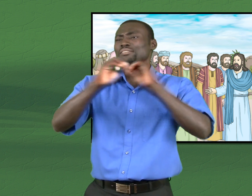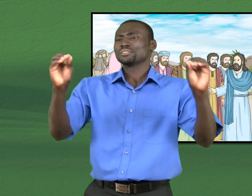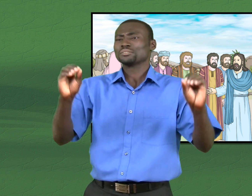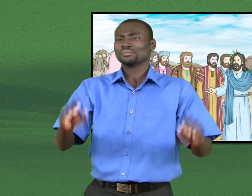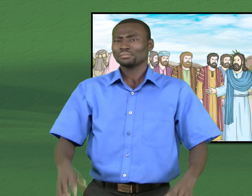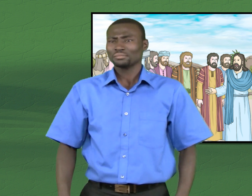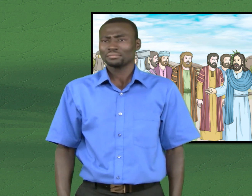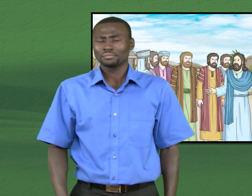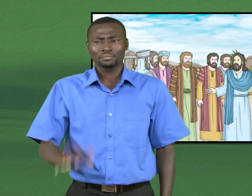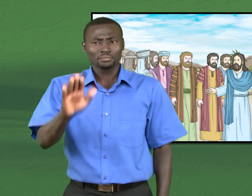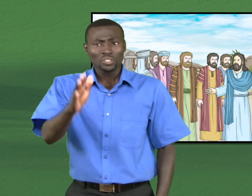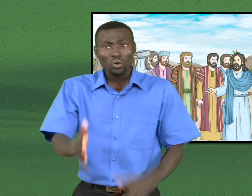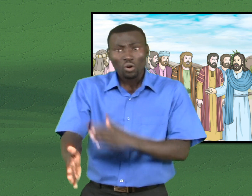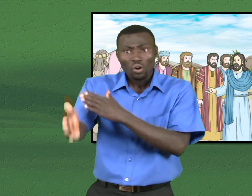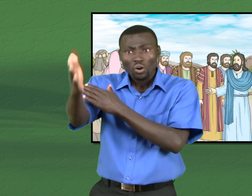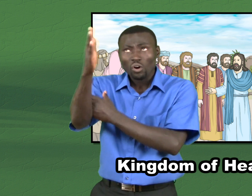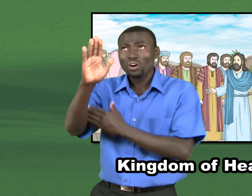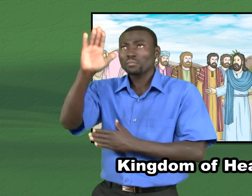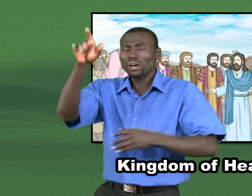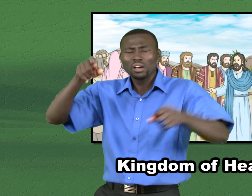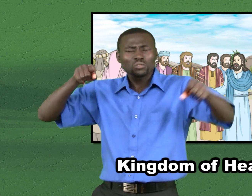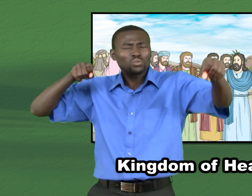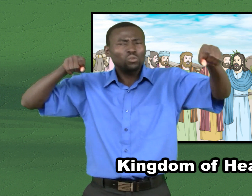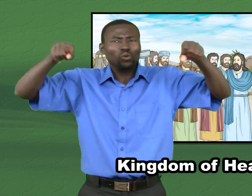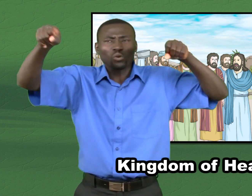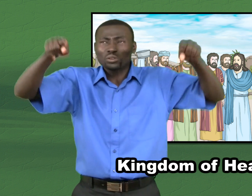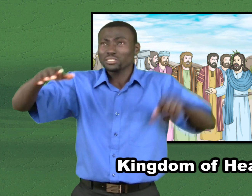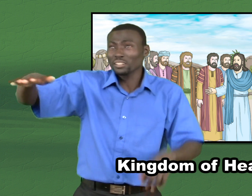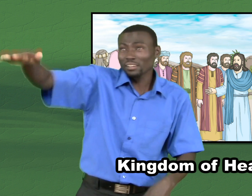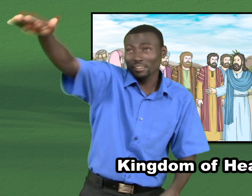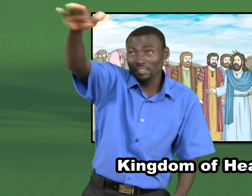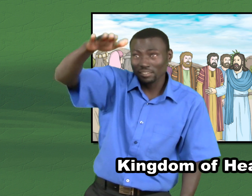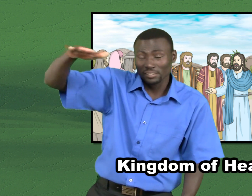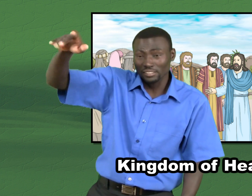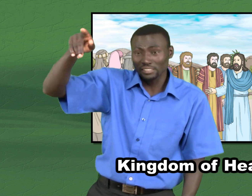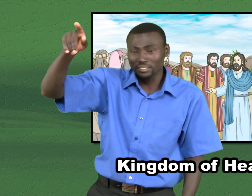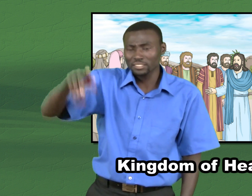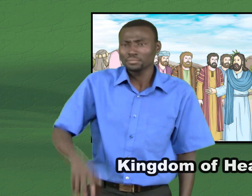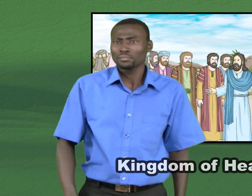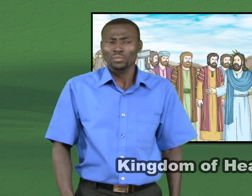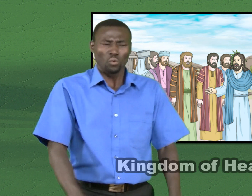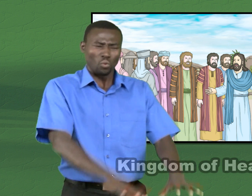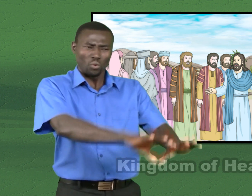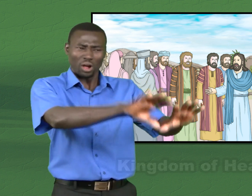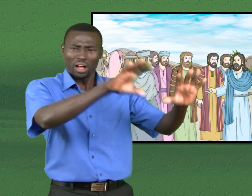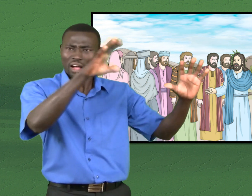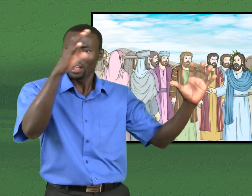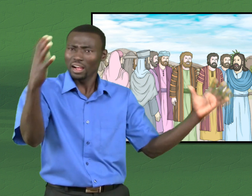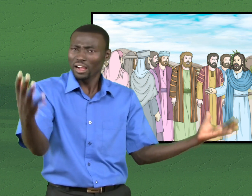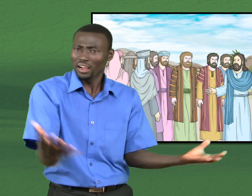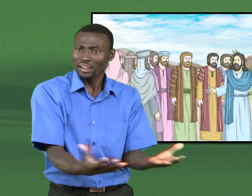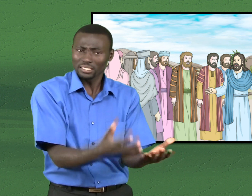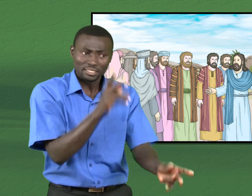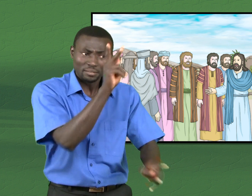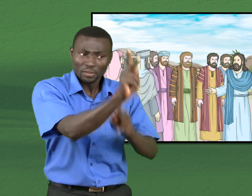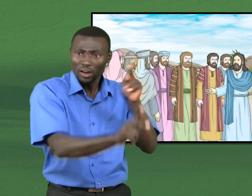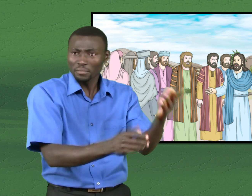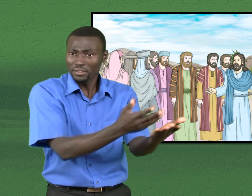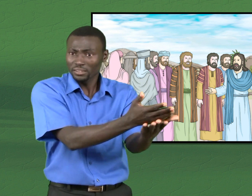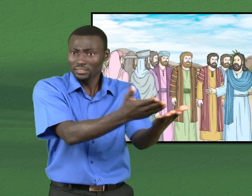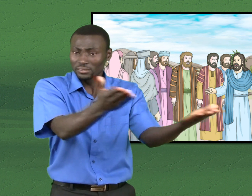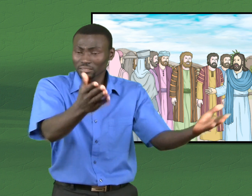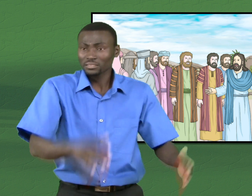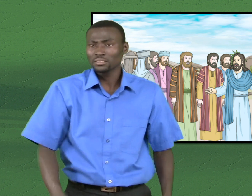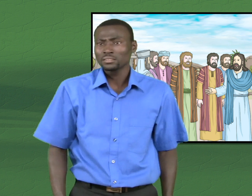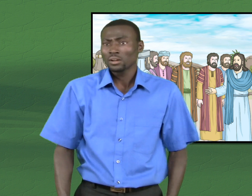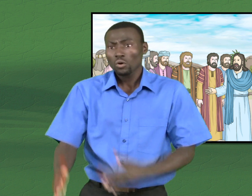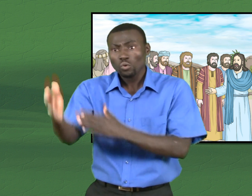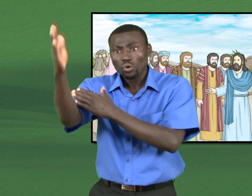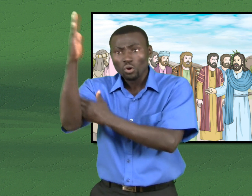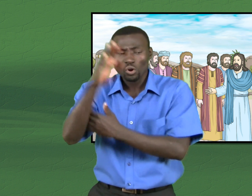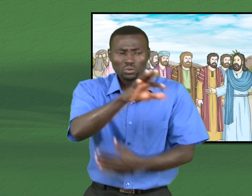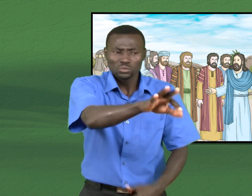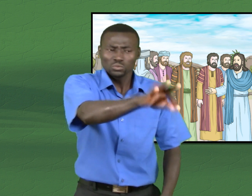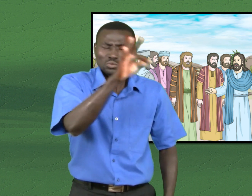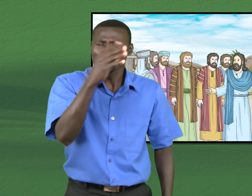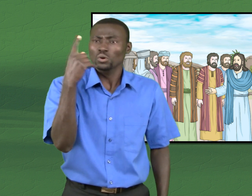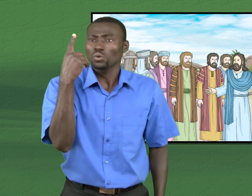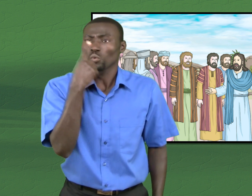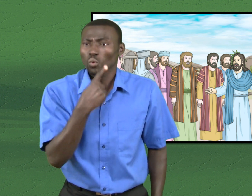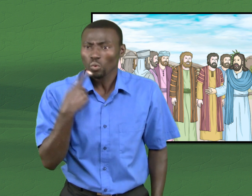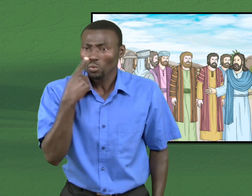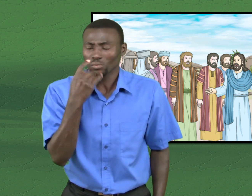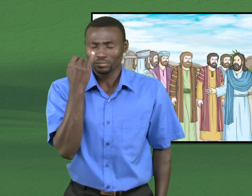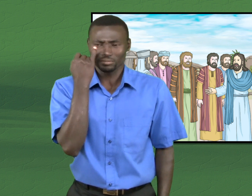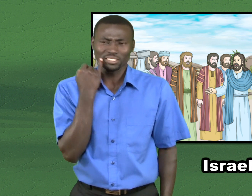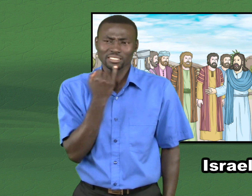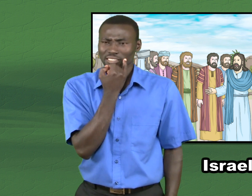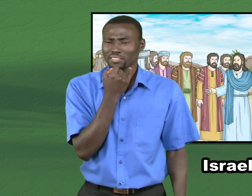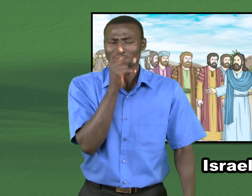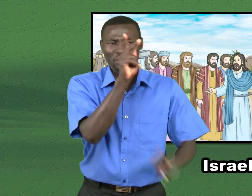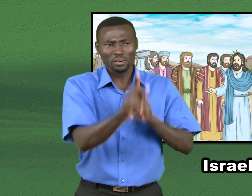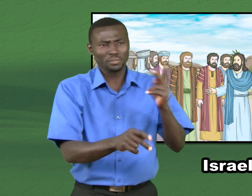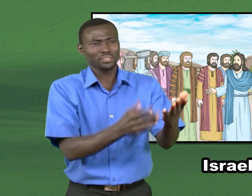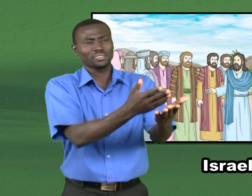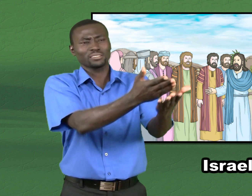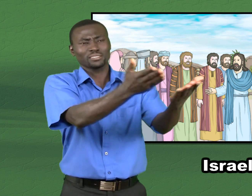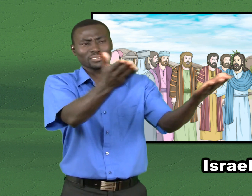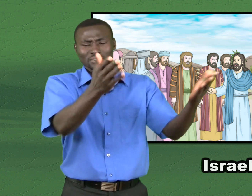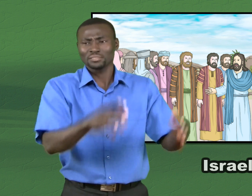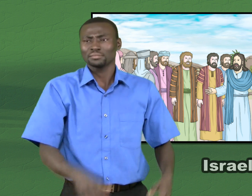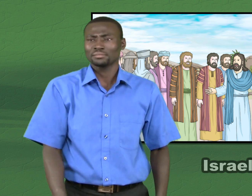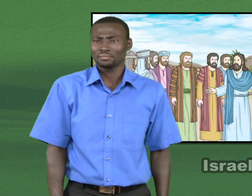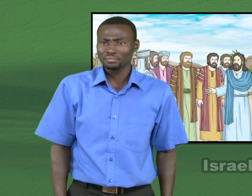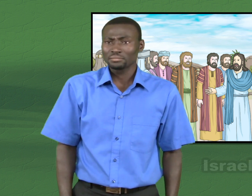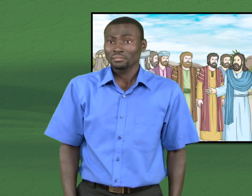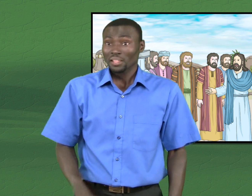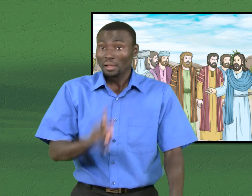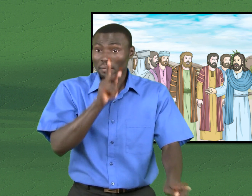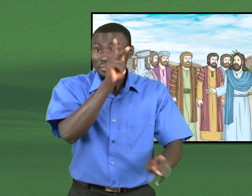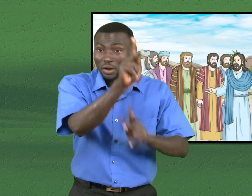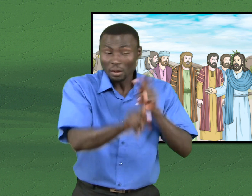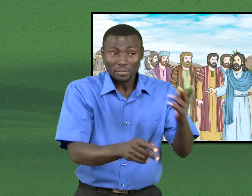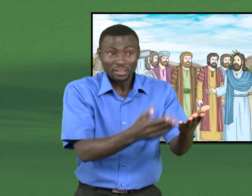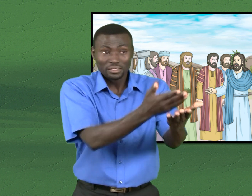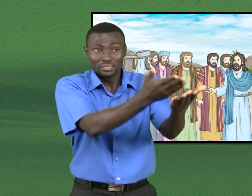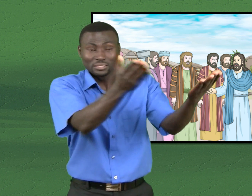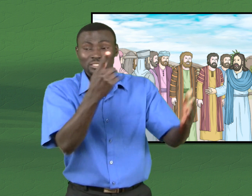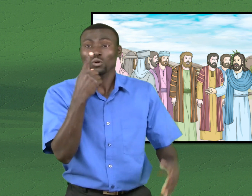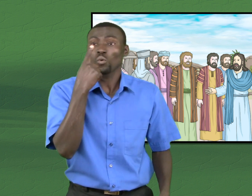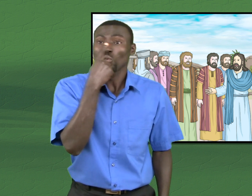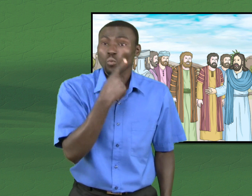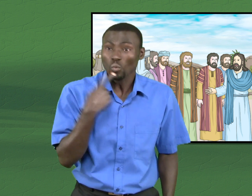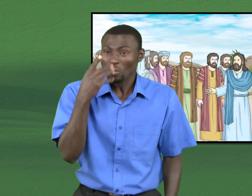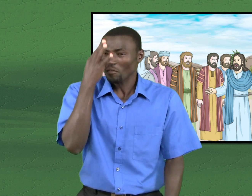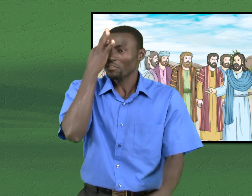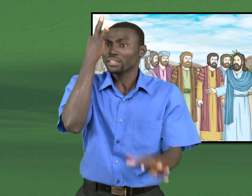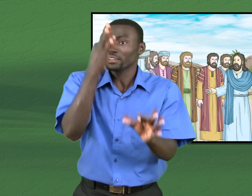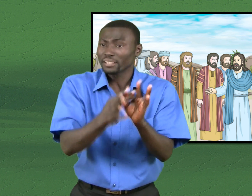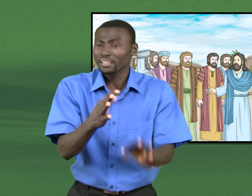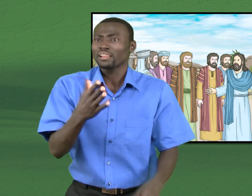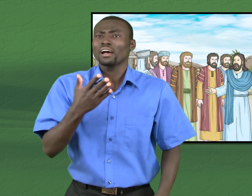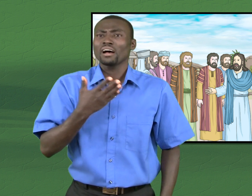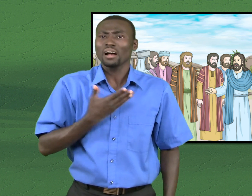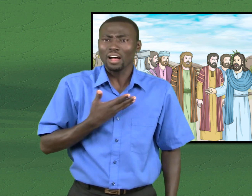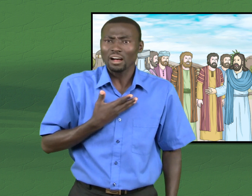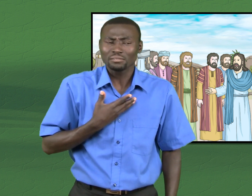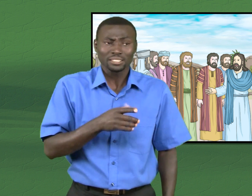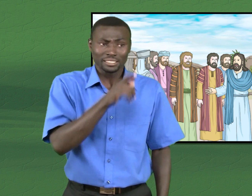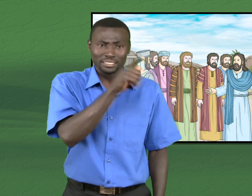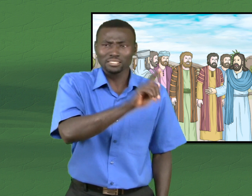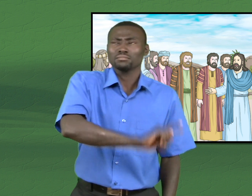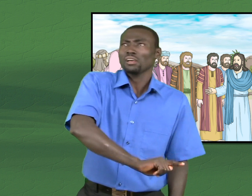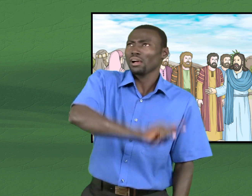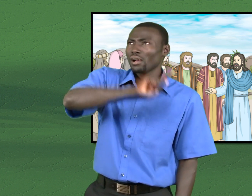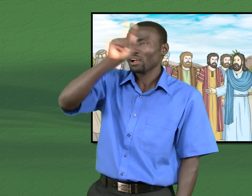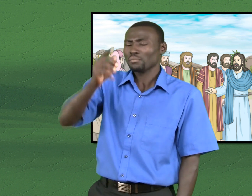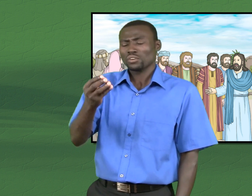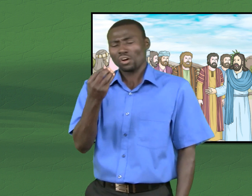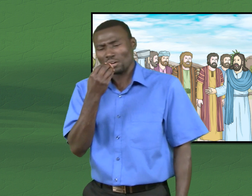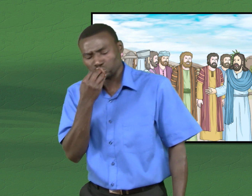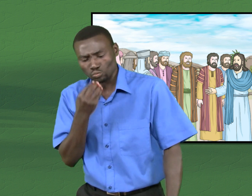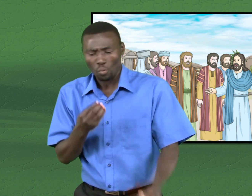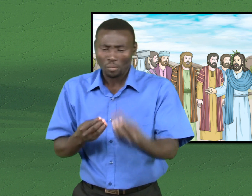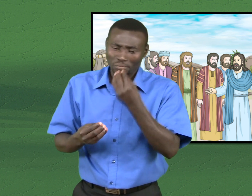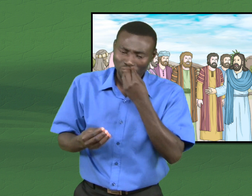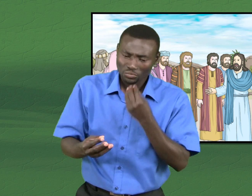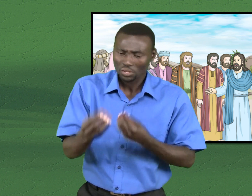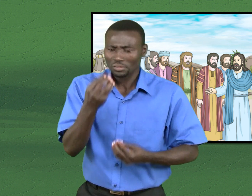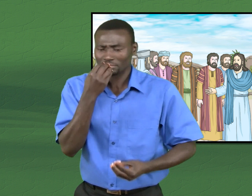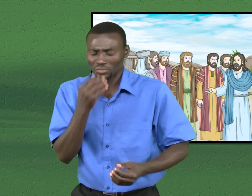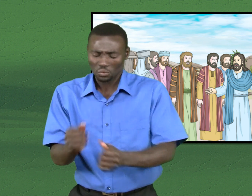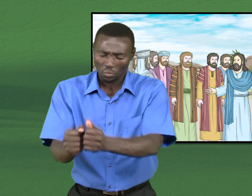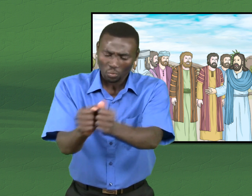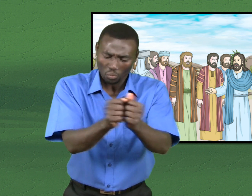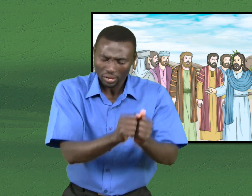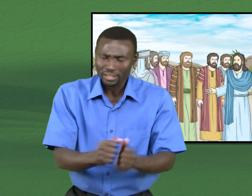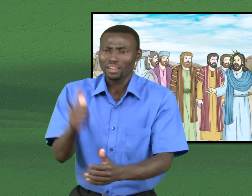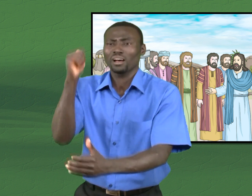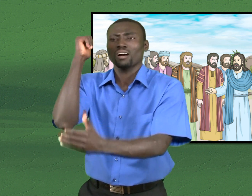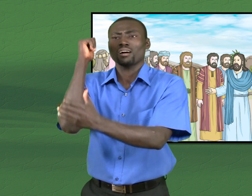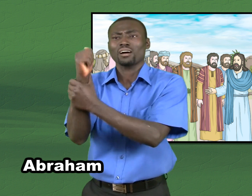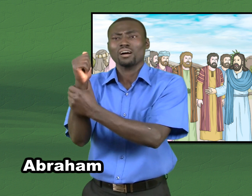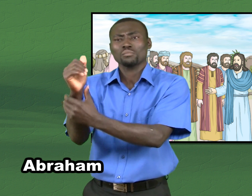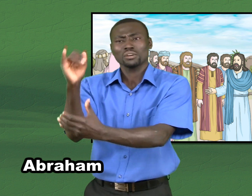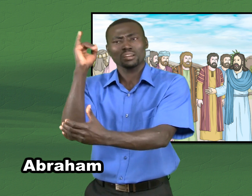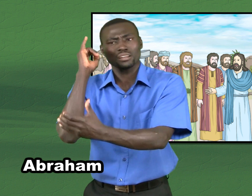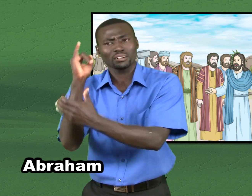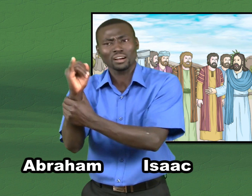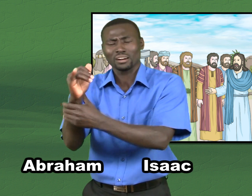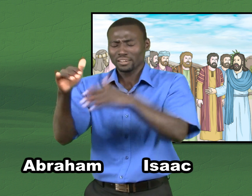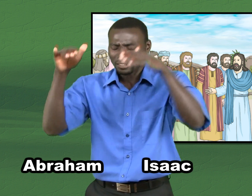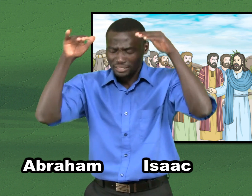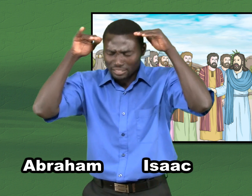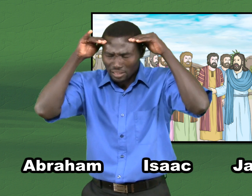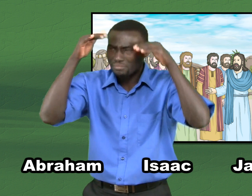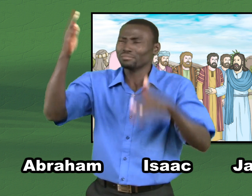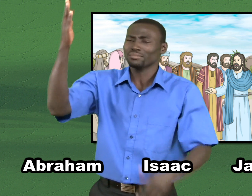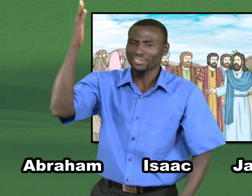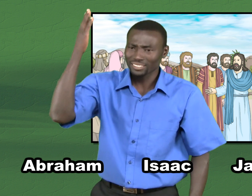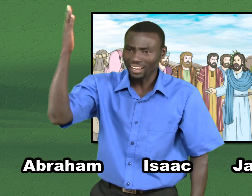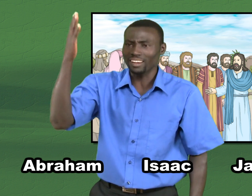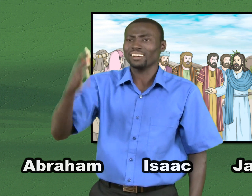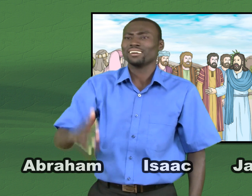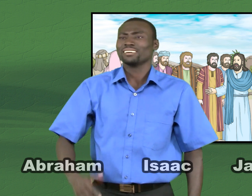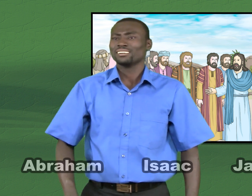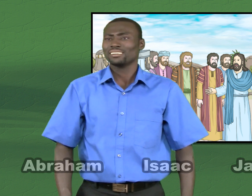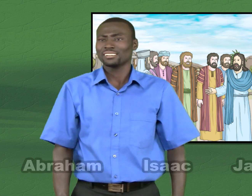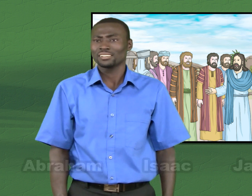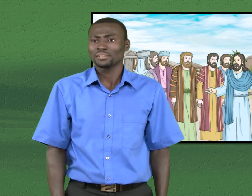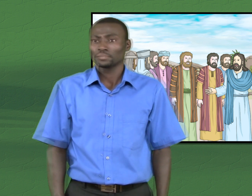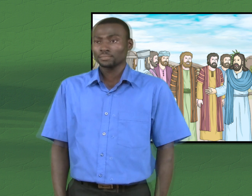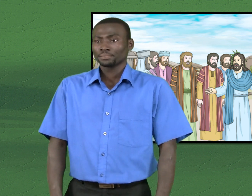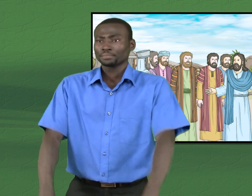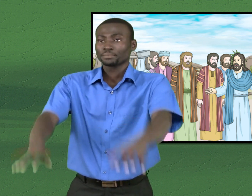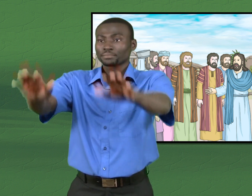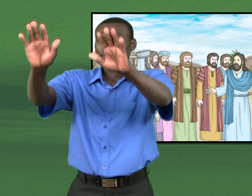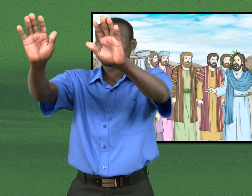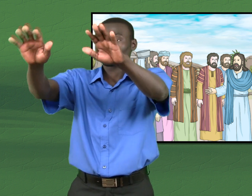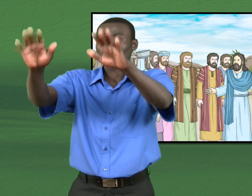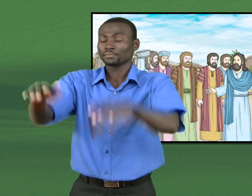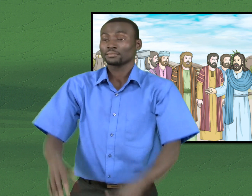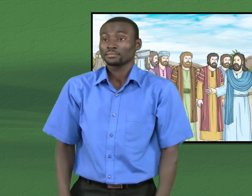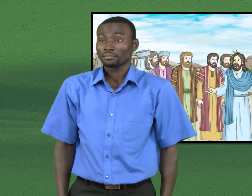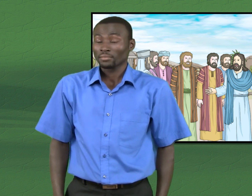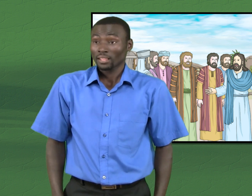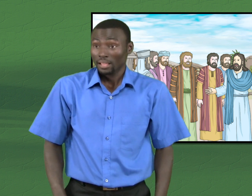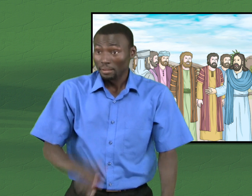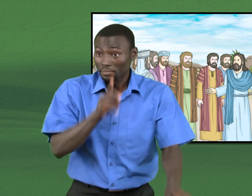I say to you that many will come from the east and the west to share the banquet with Abraham, Isaac, and Jacob in the kingdom of heaven.